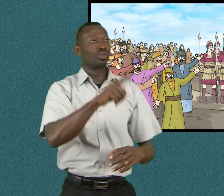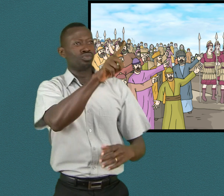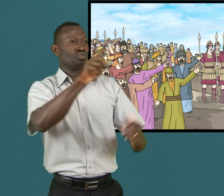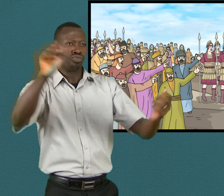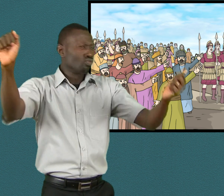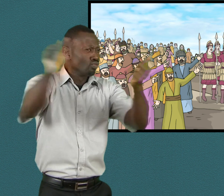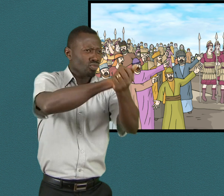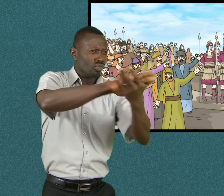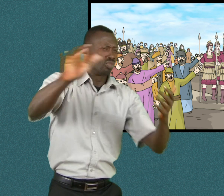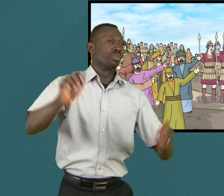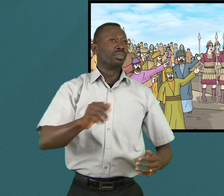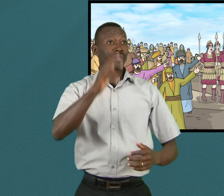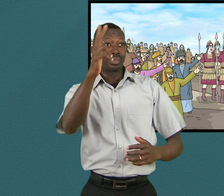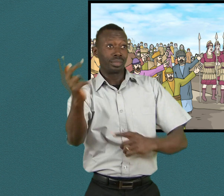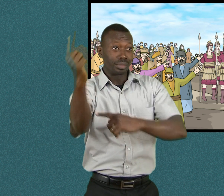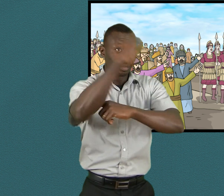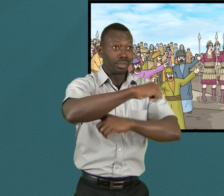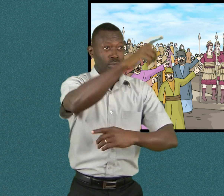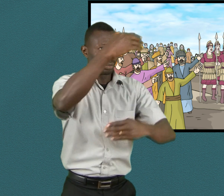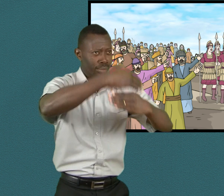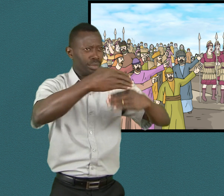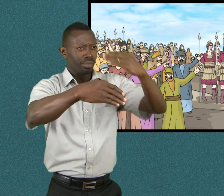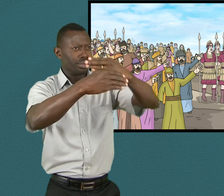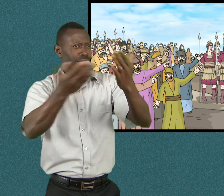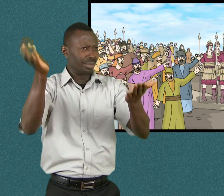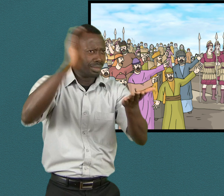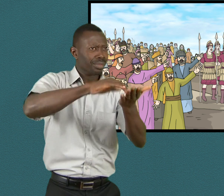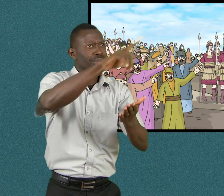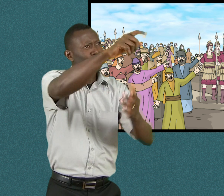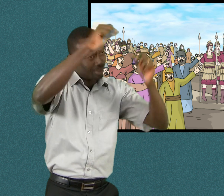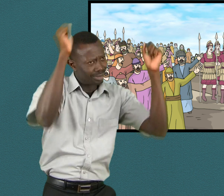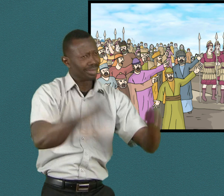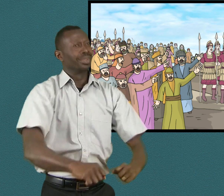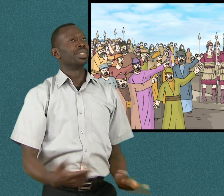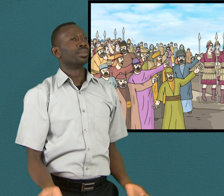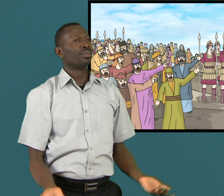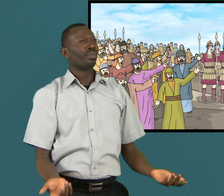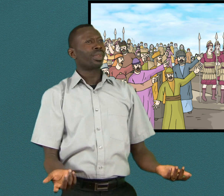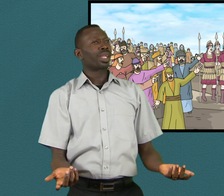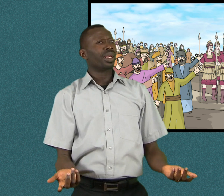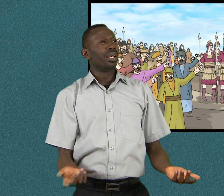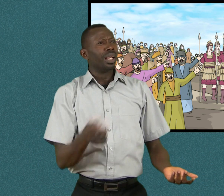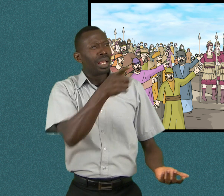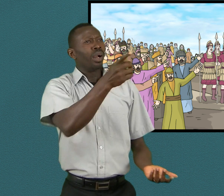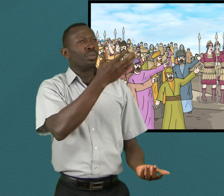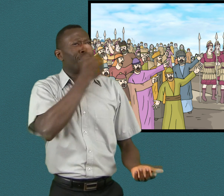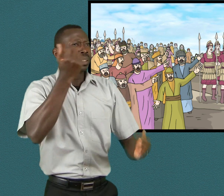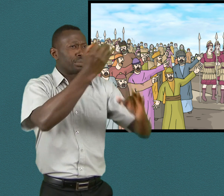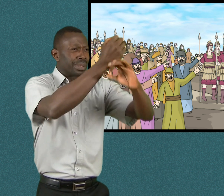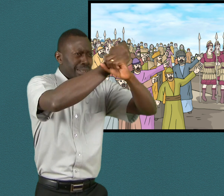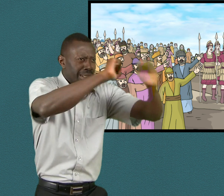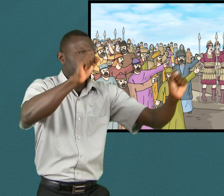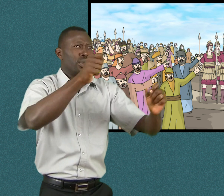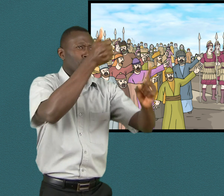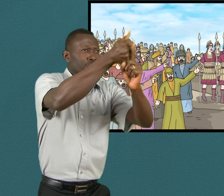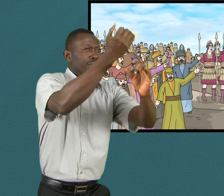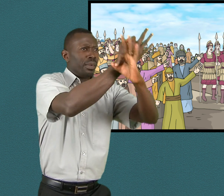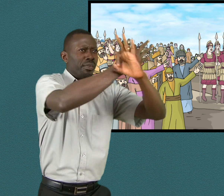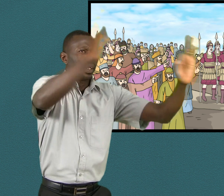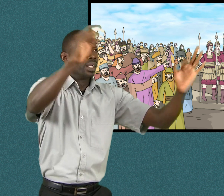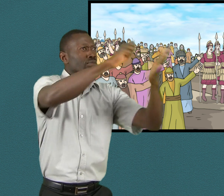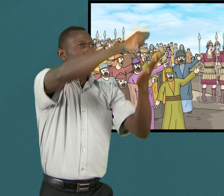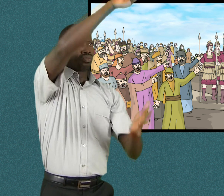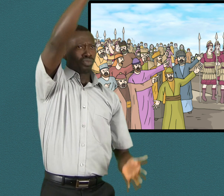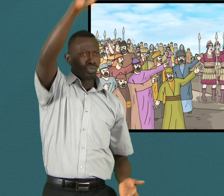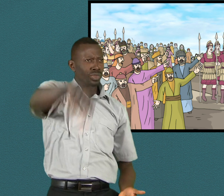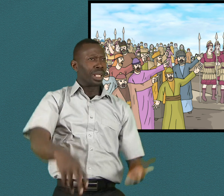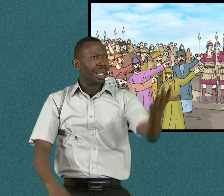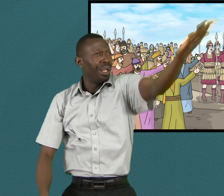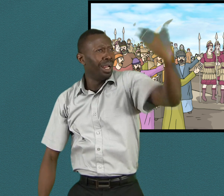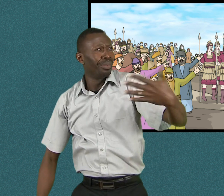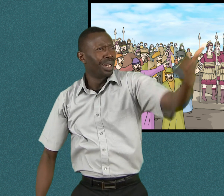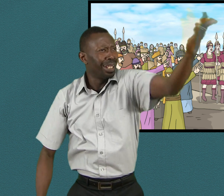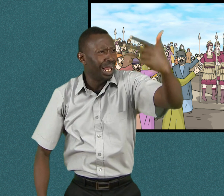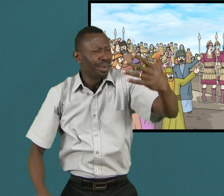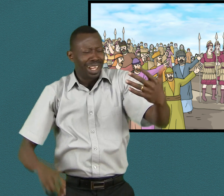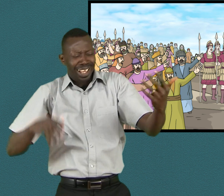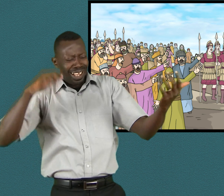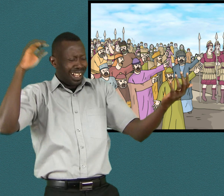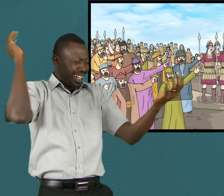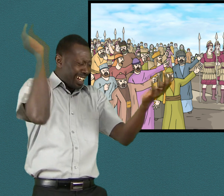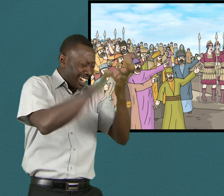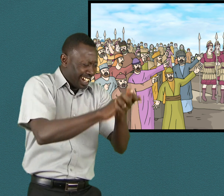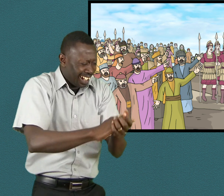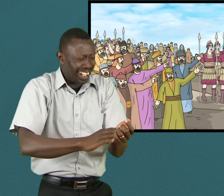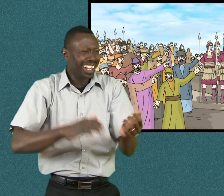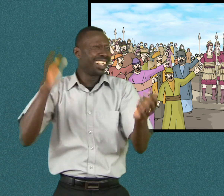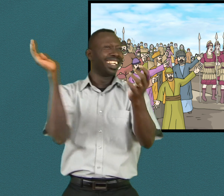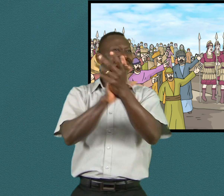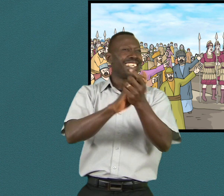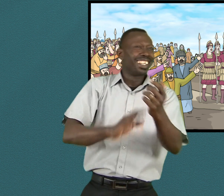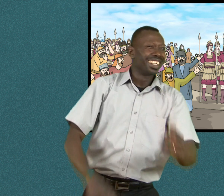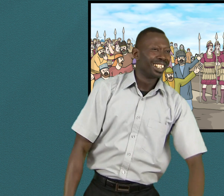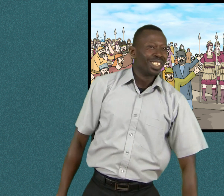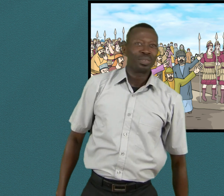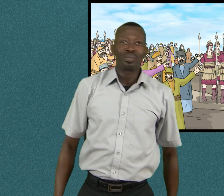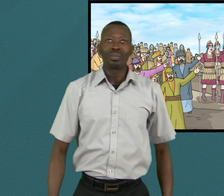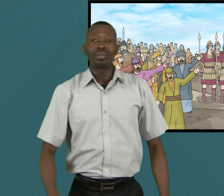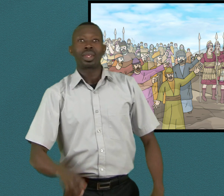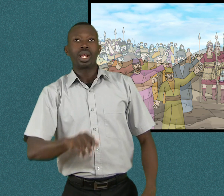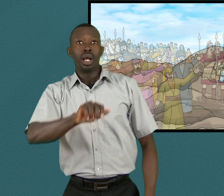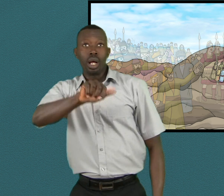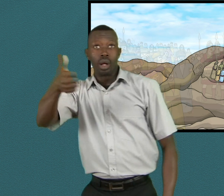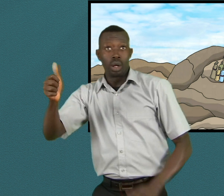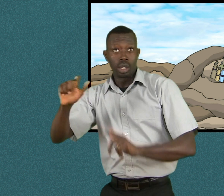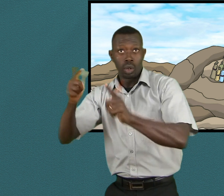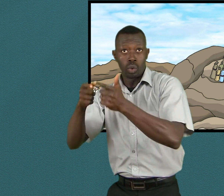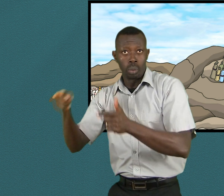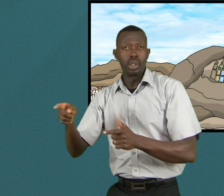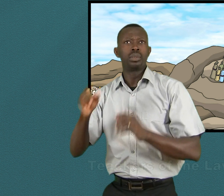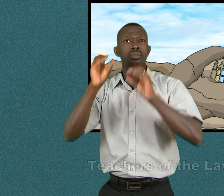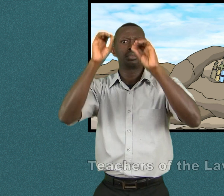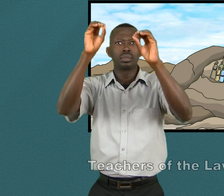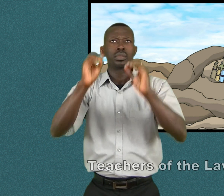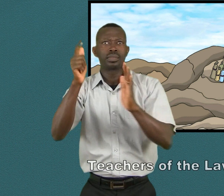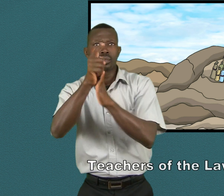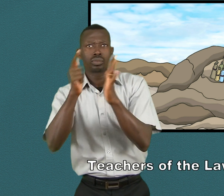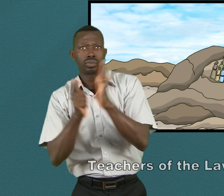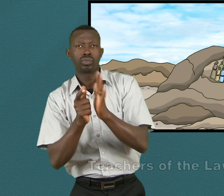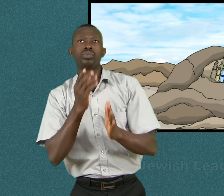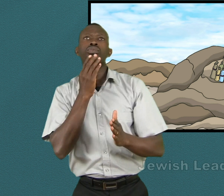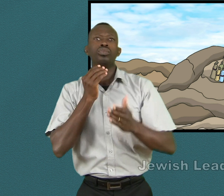If You are the Son of God, come down from the cross!”